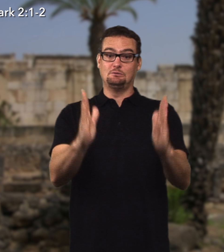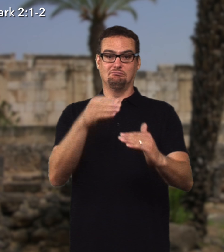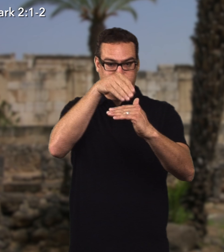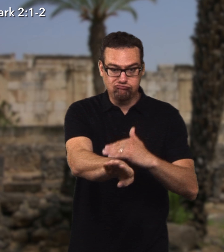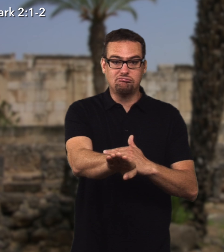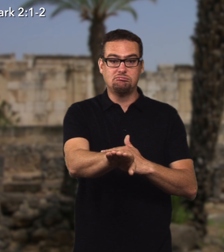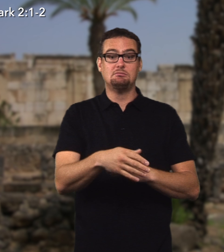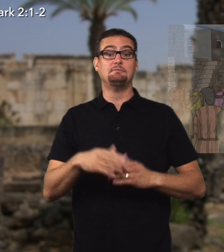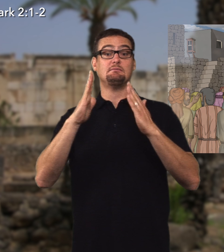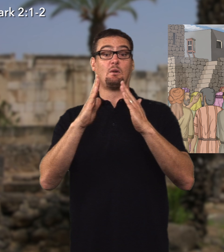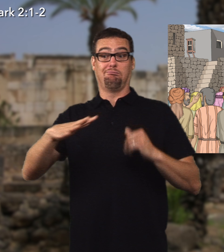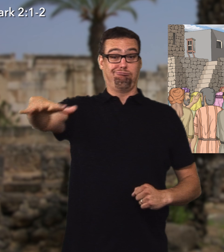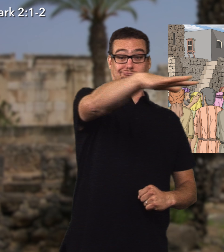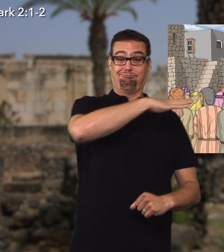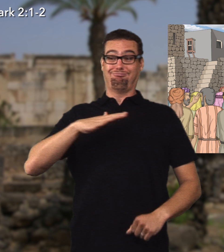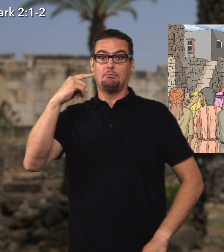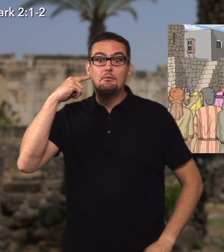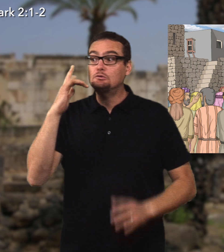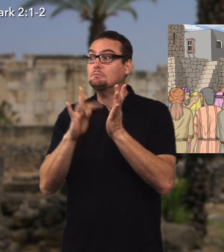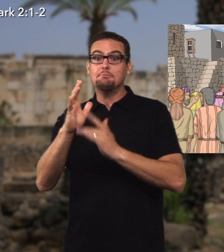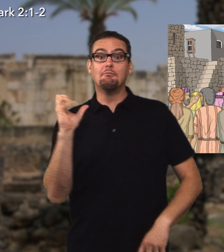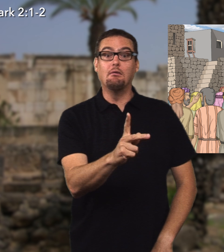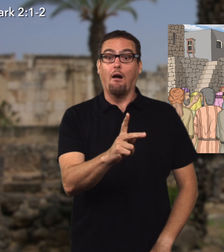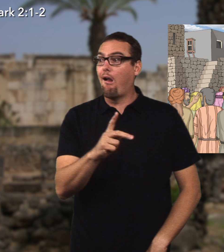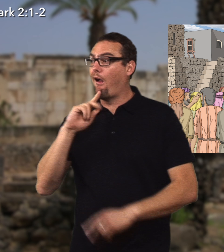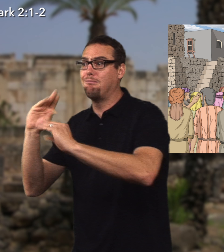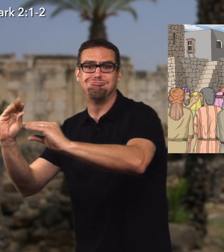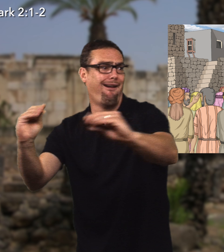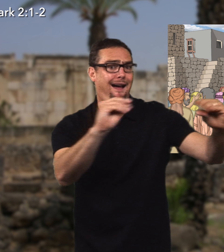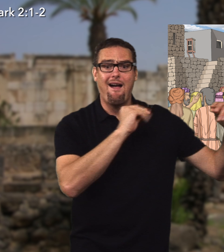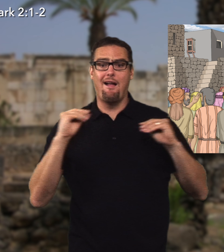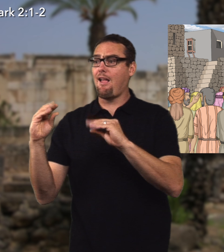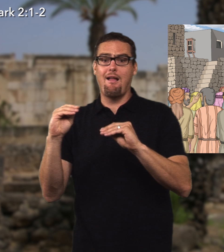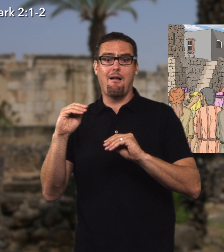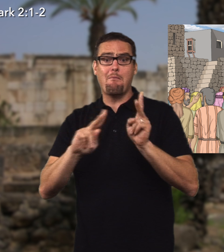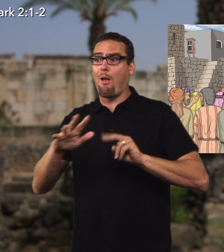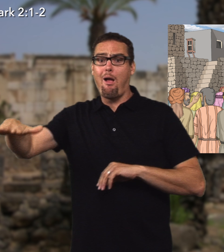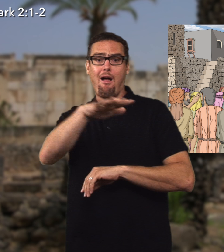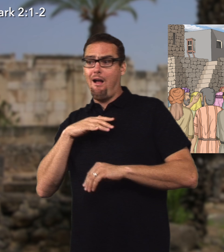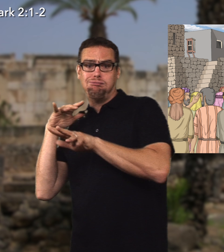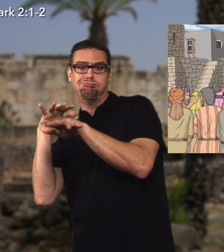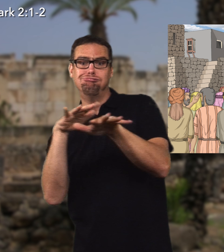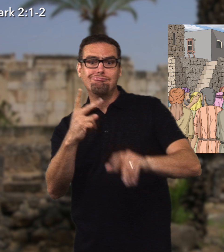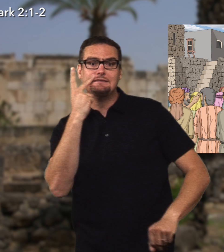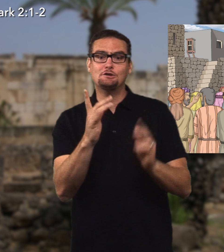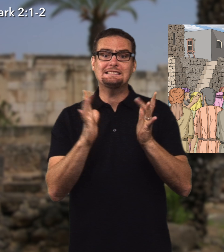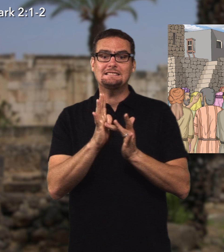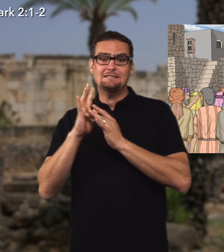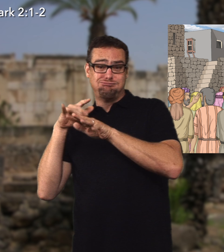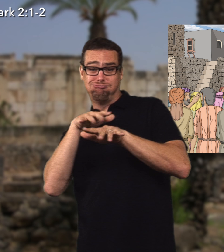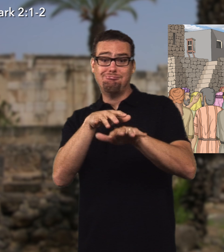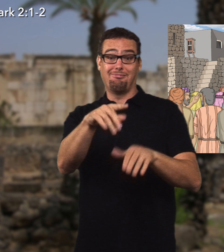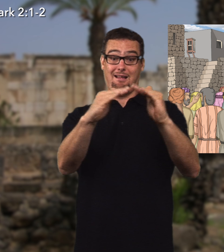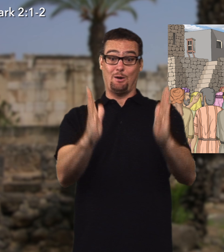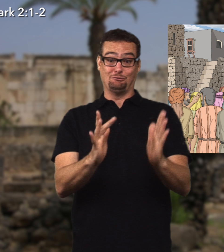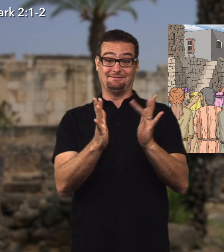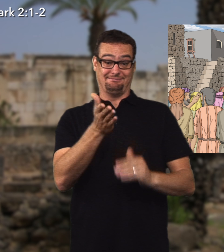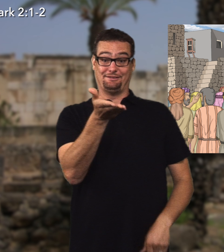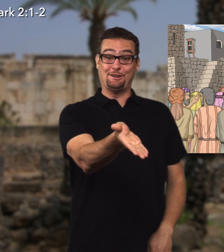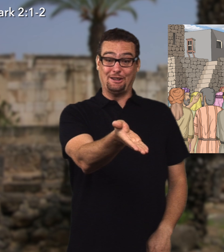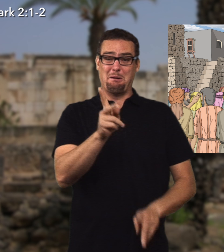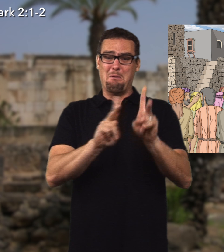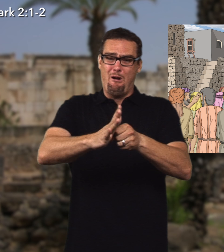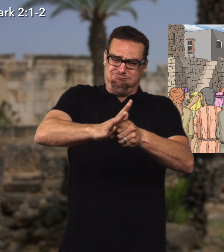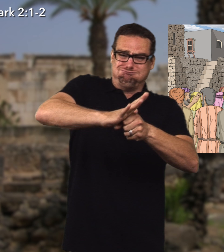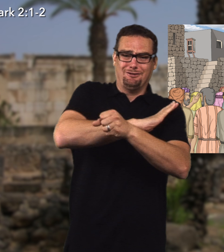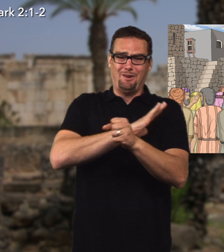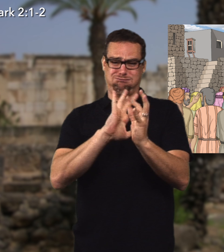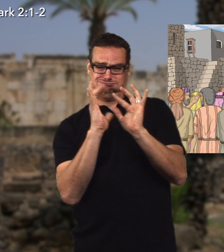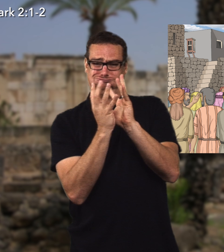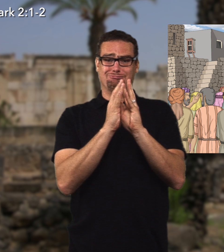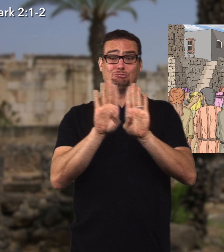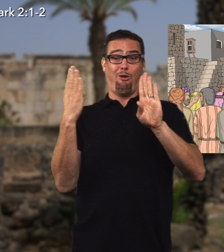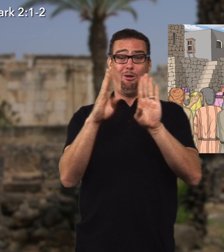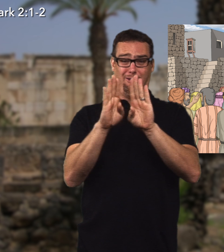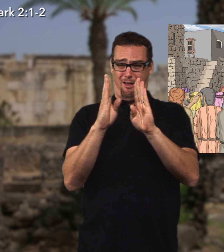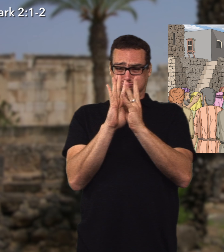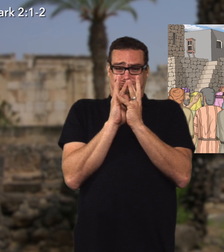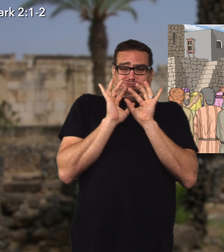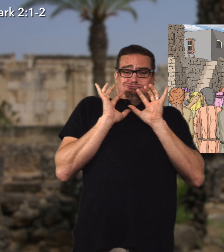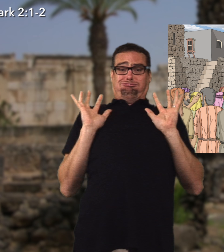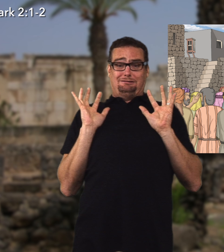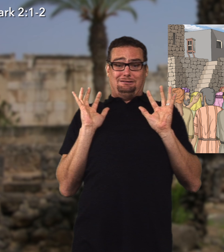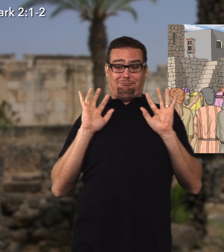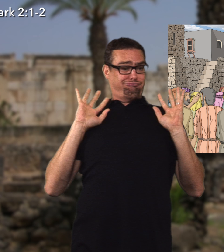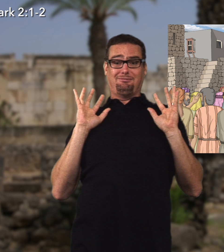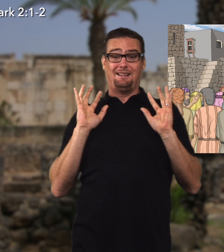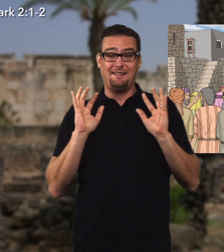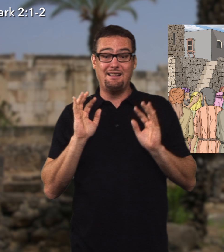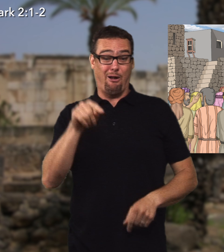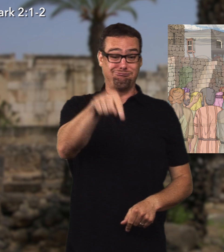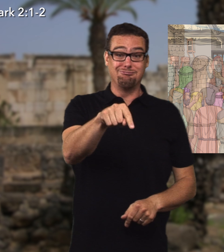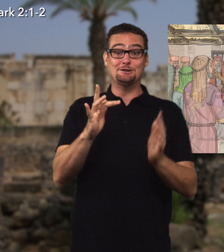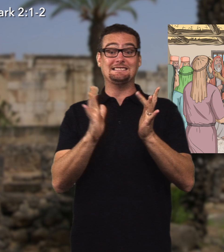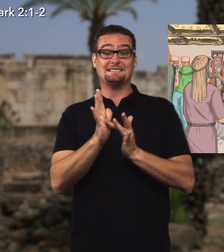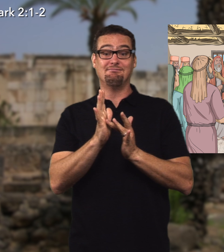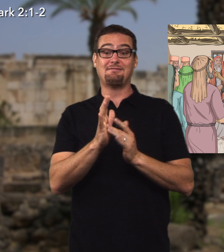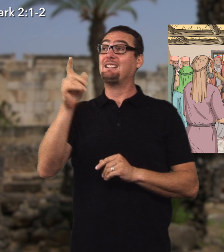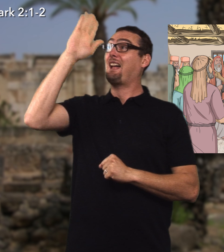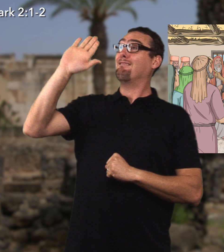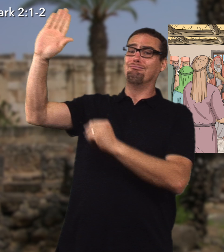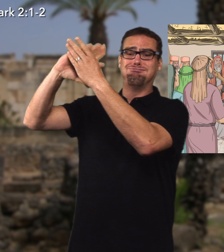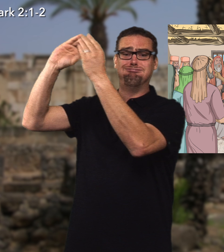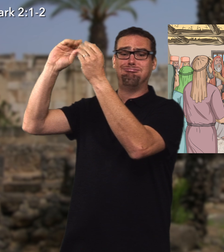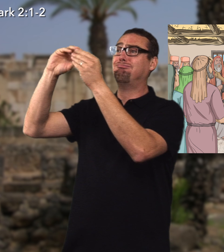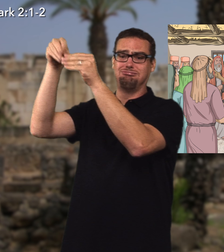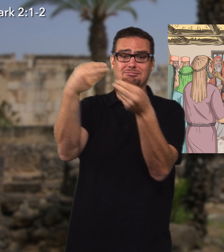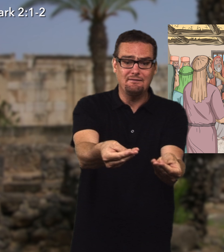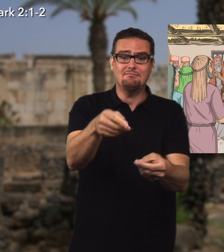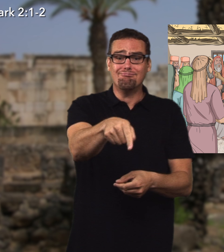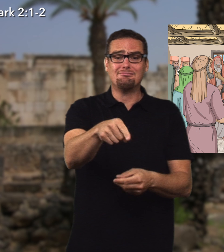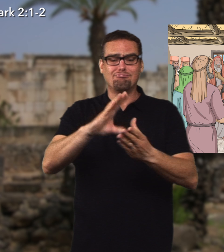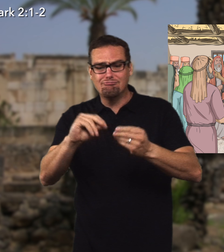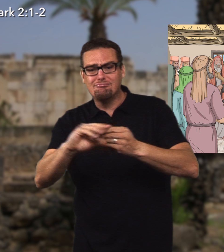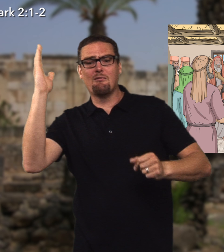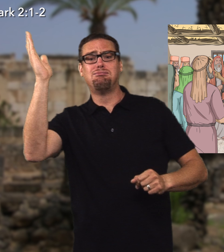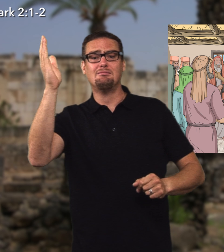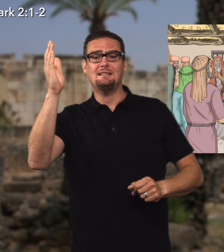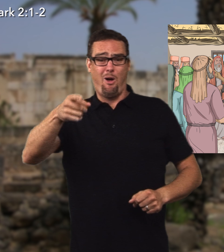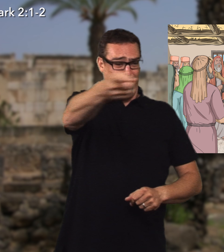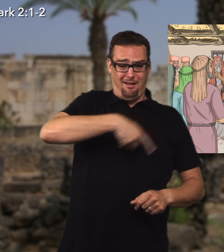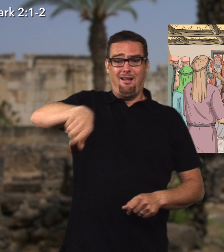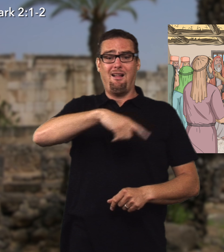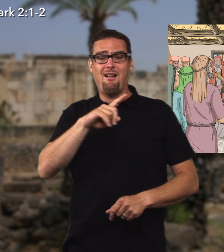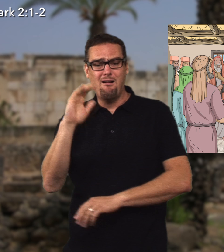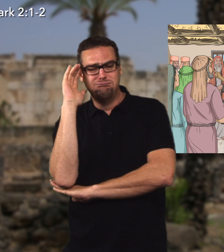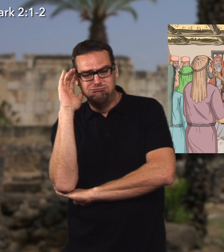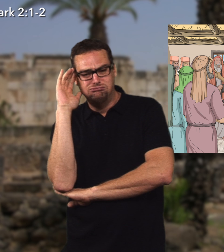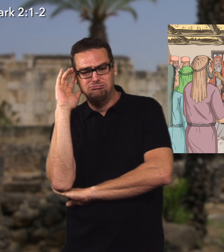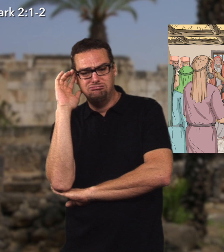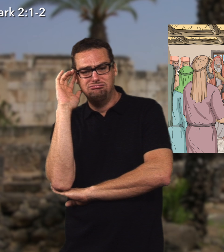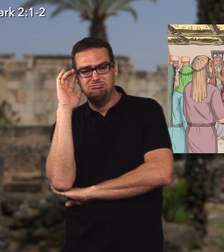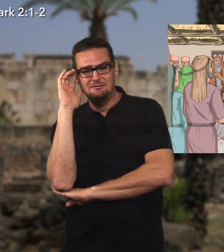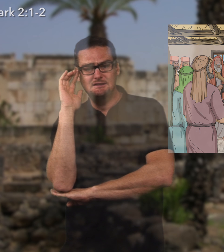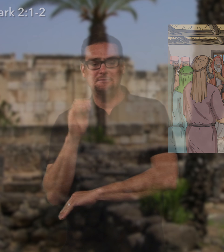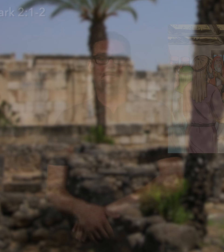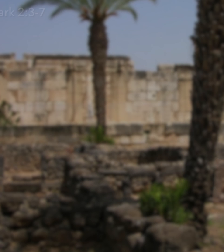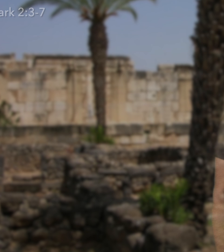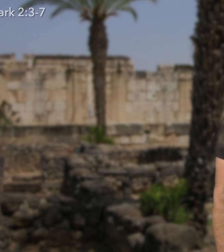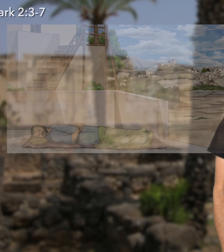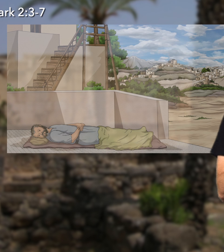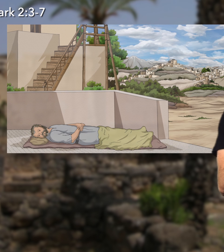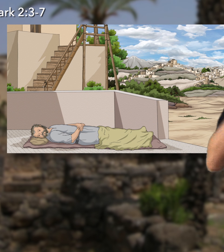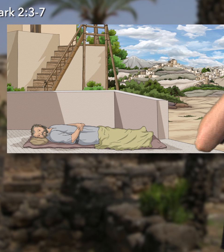And when the people heard that He was home, they gathered in such large numbers that there was no more room, not even outside the door, as Jesus spoke the word to them.